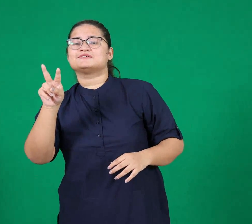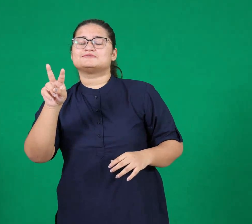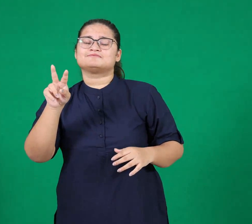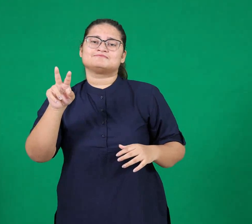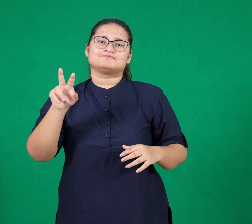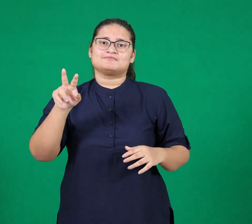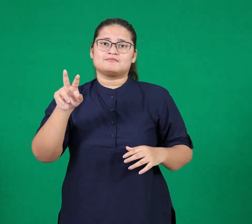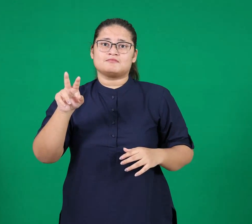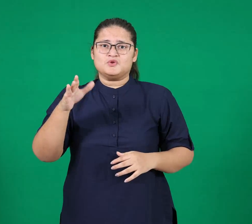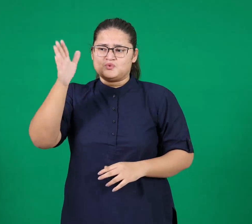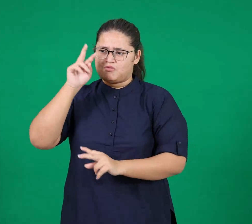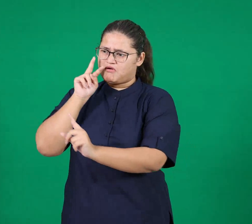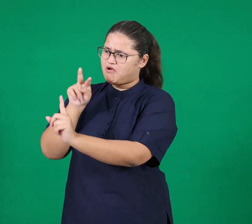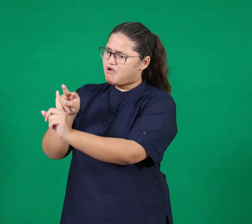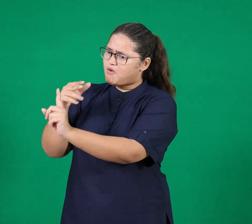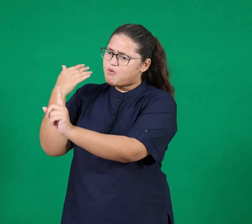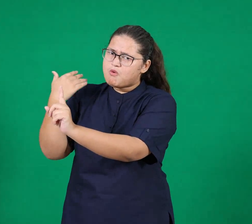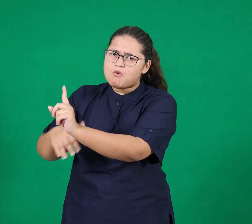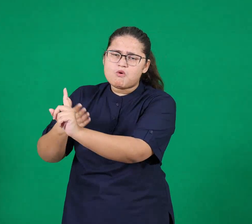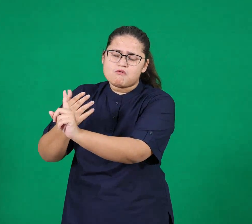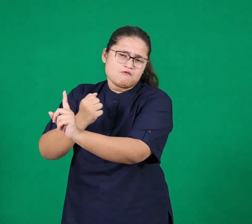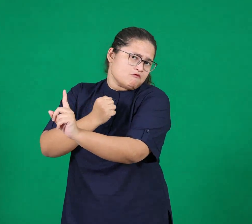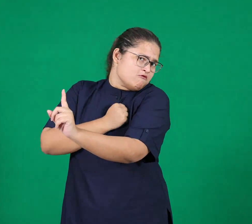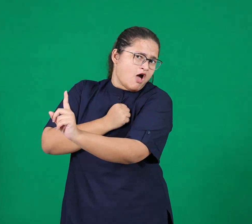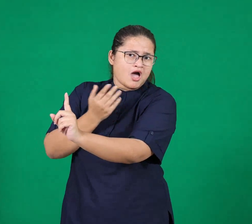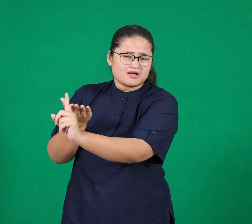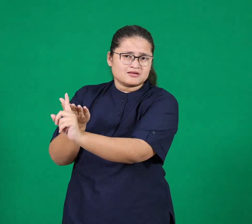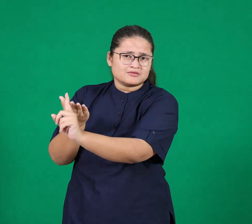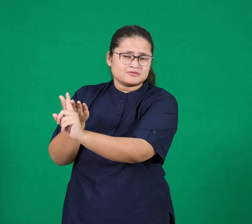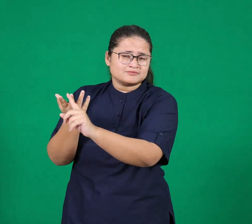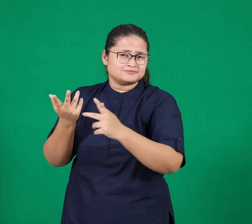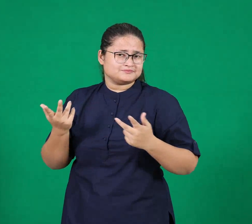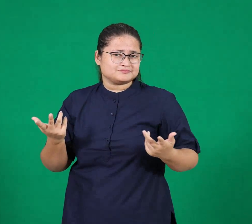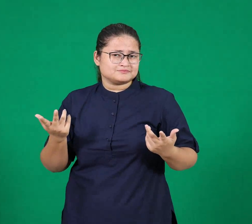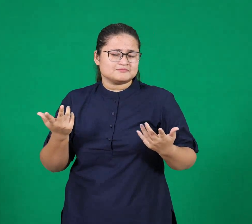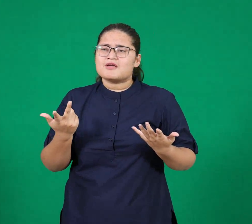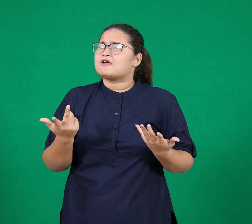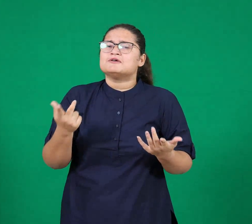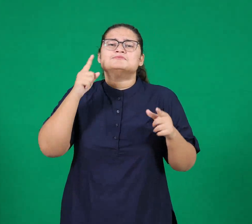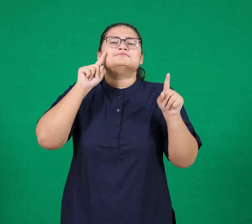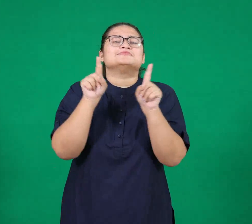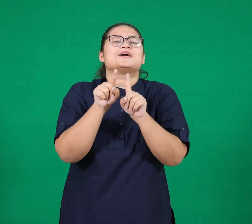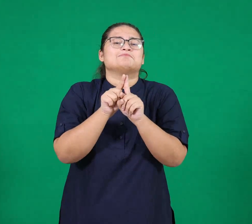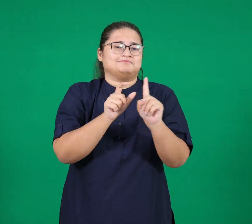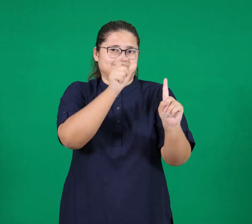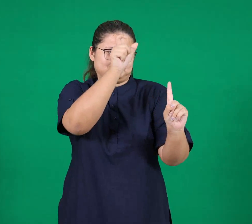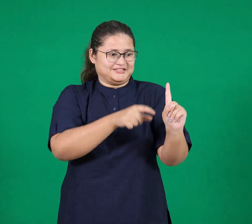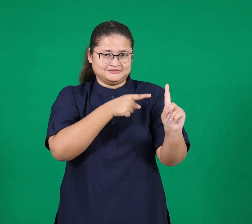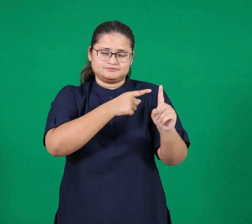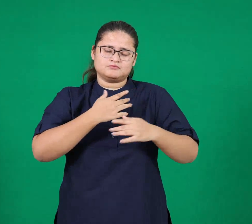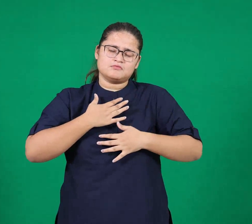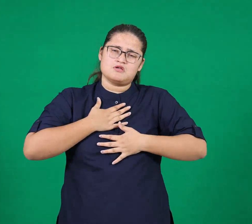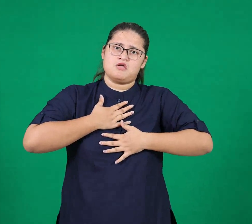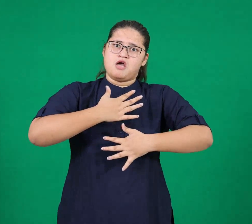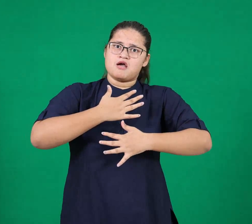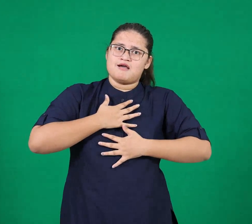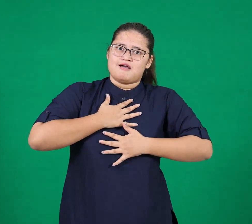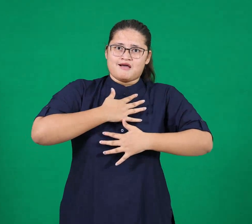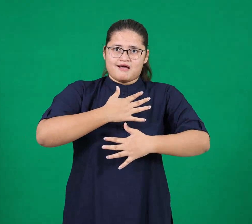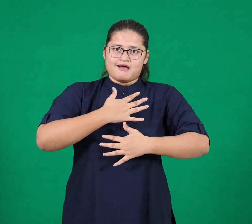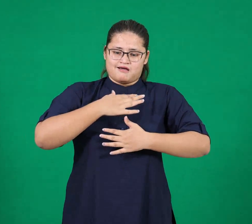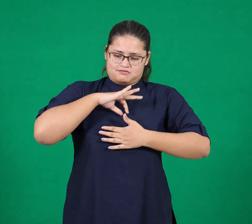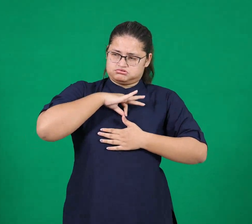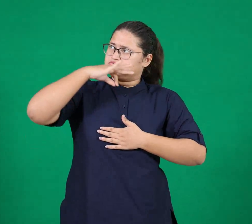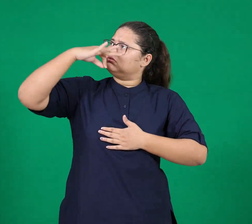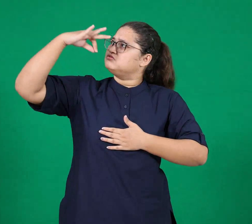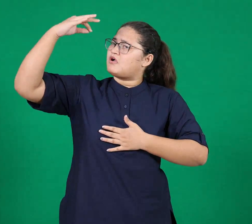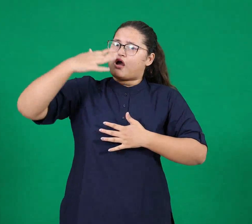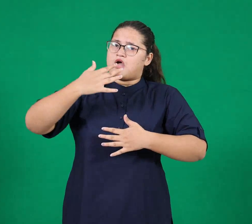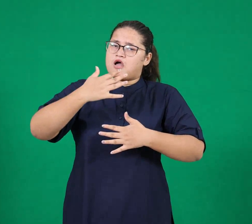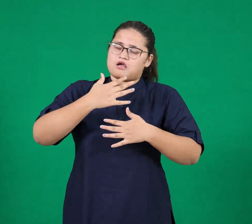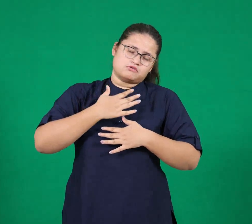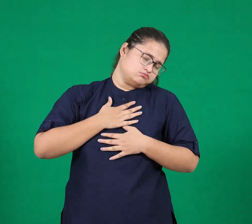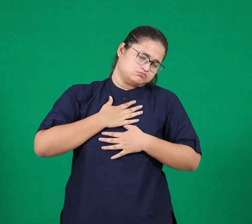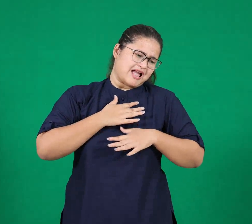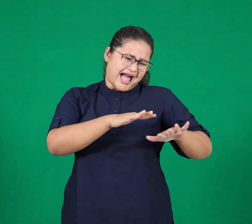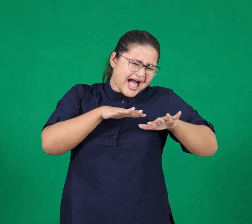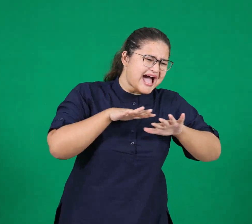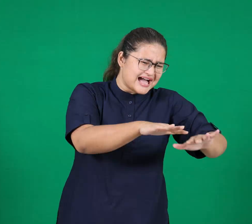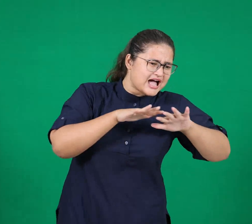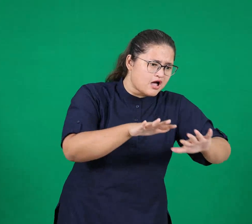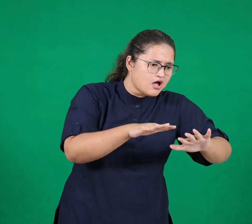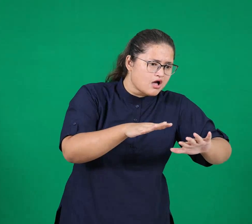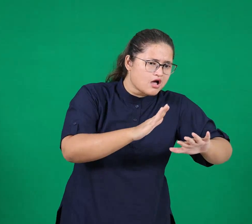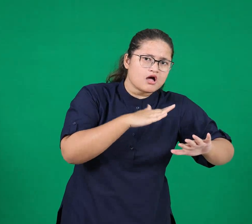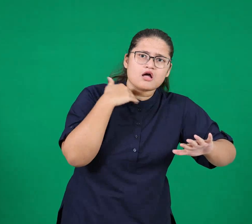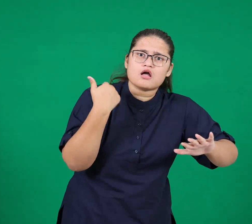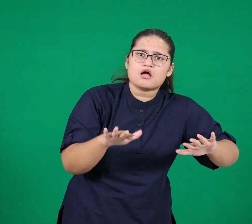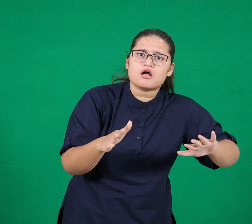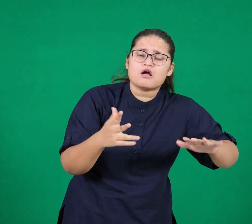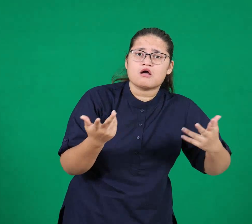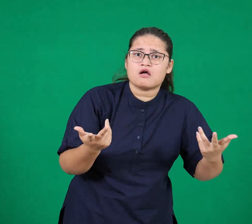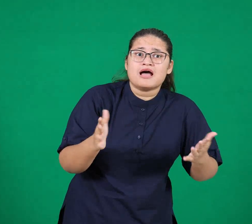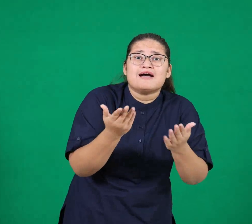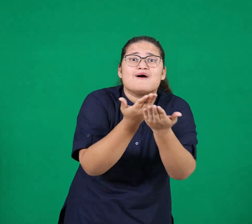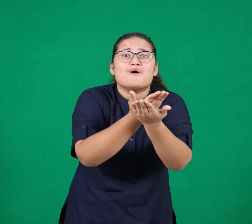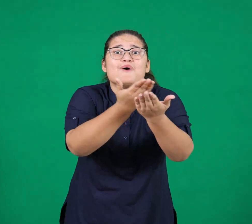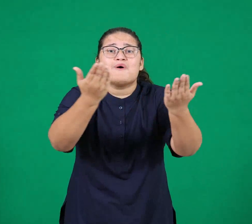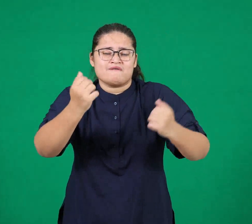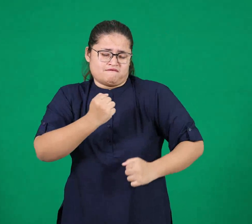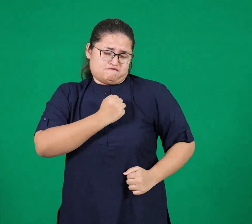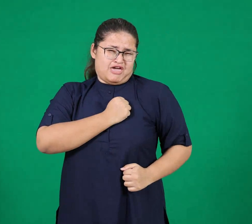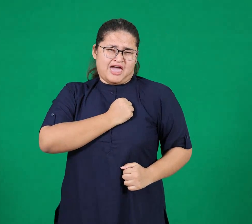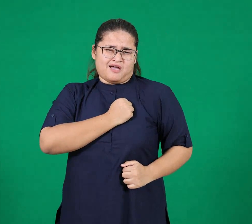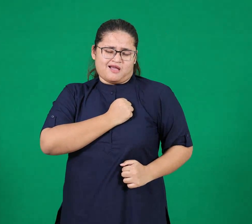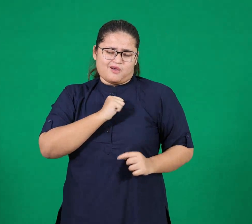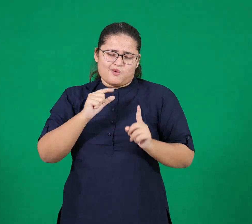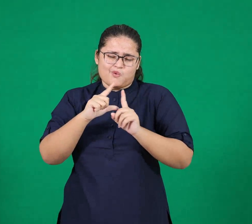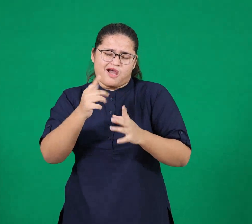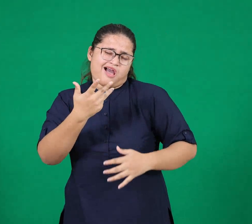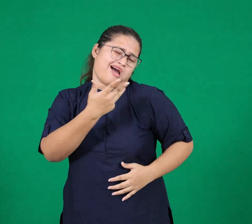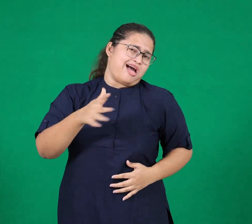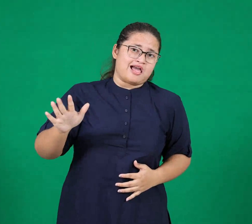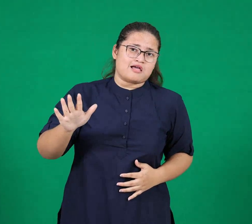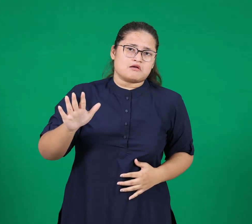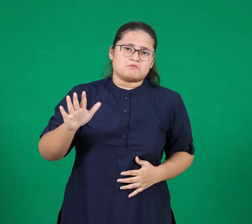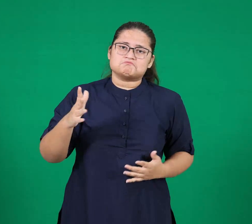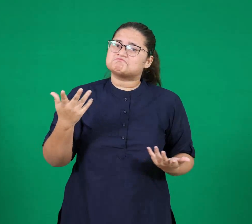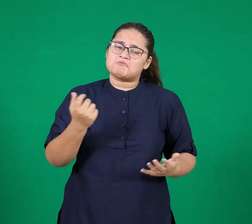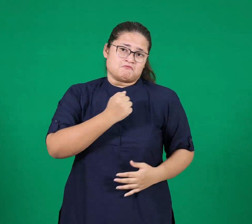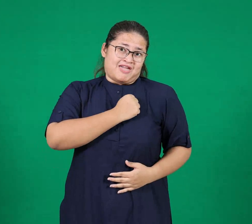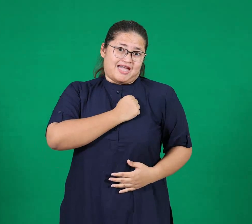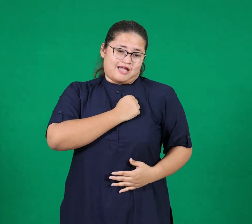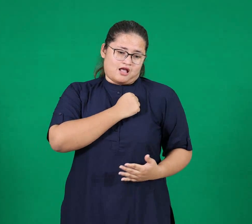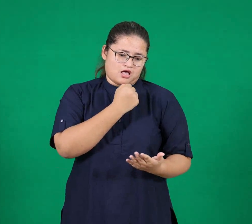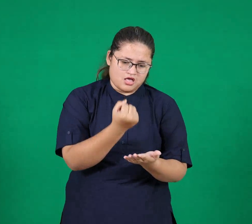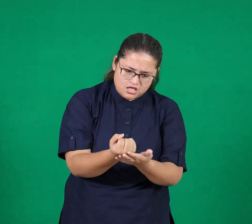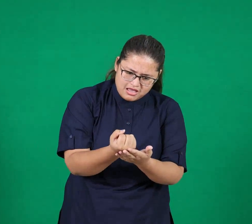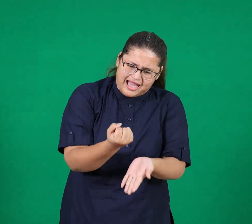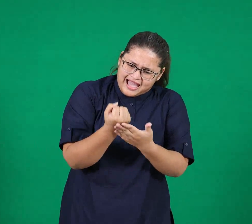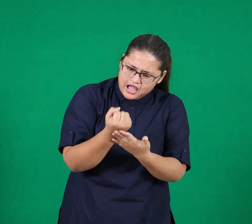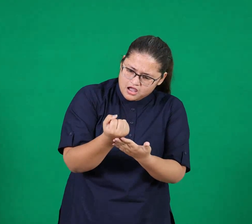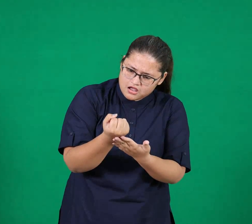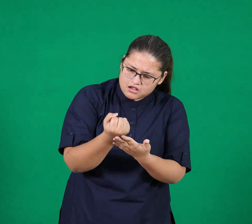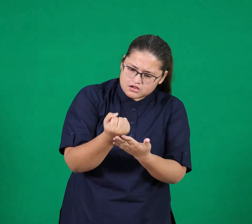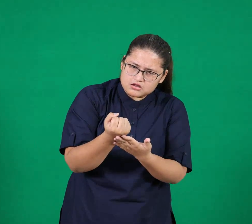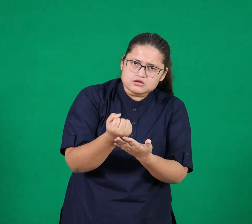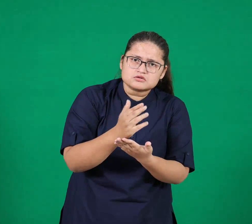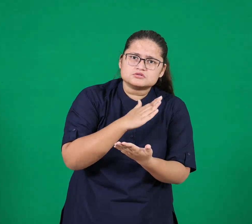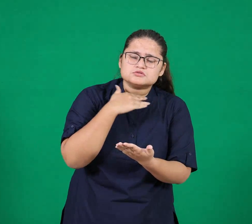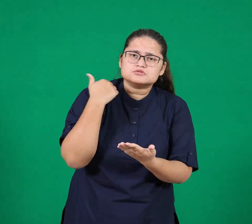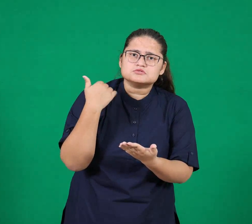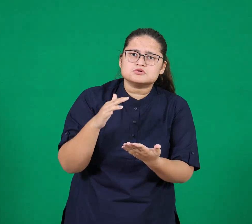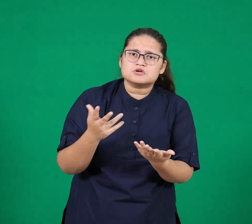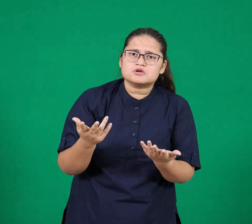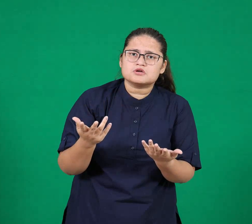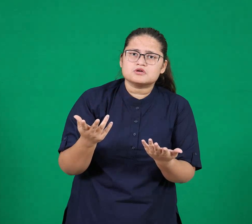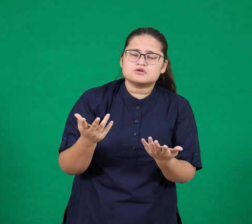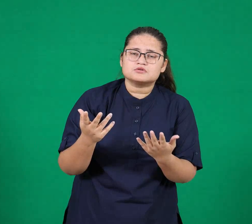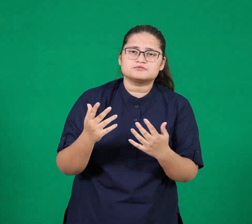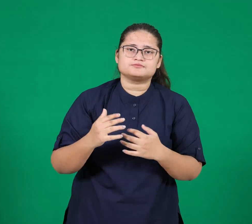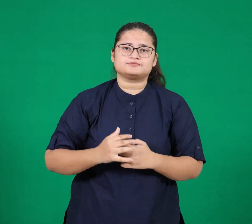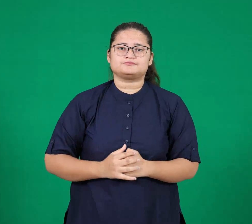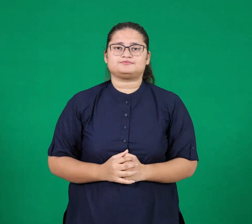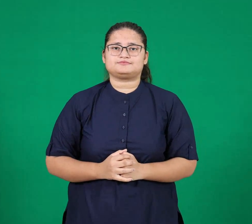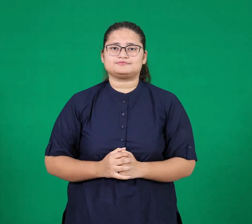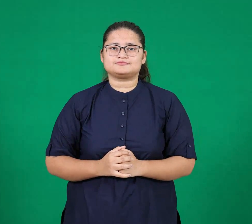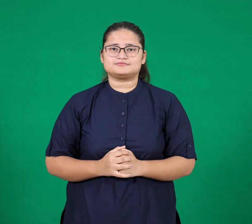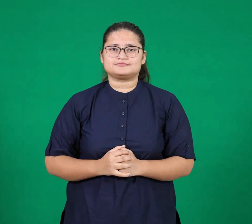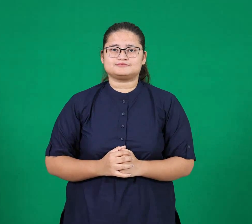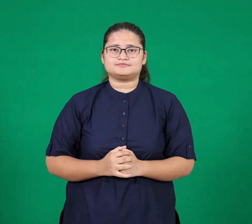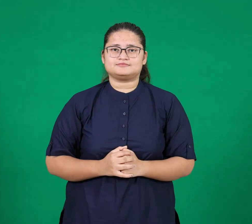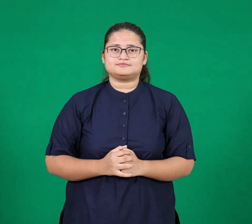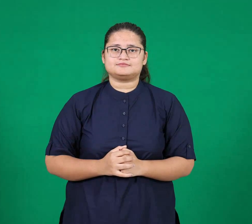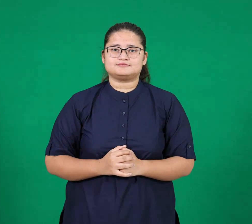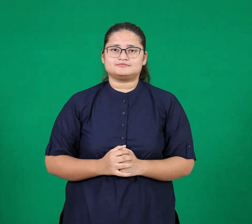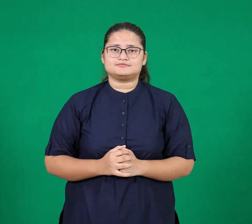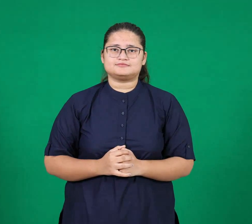As the body without the spirit is dead, so faith without deeds is dead.